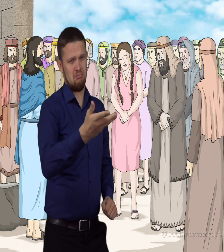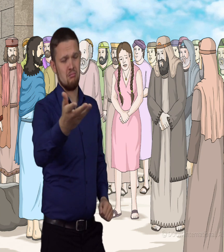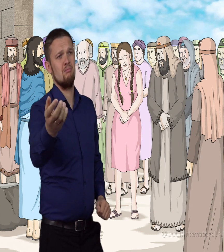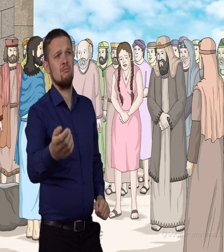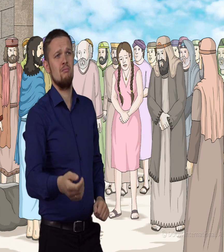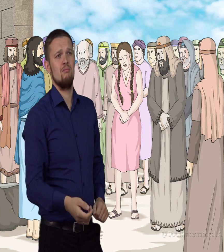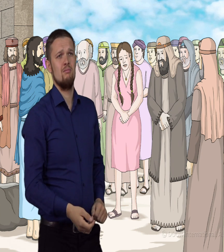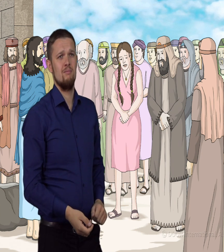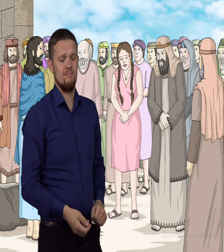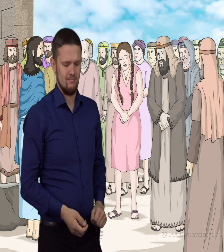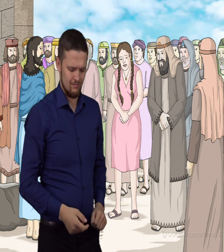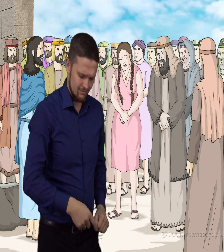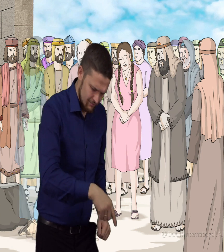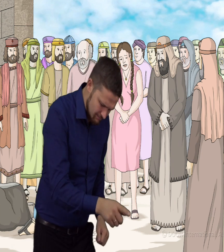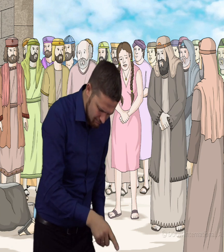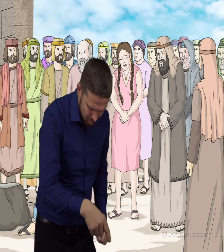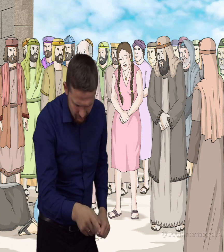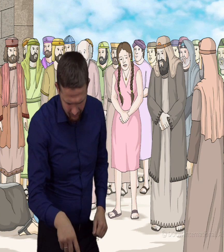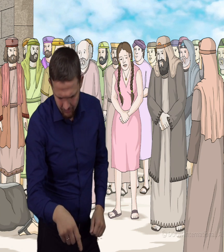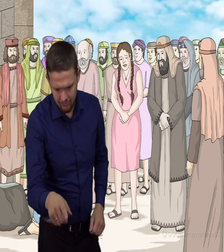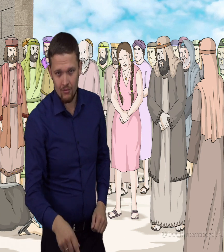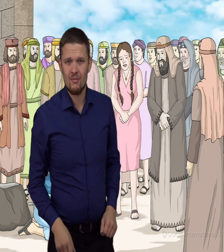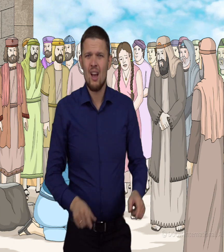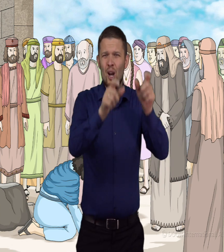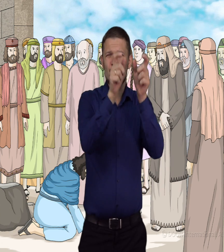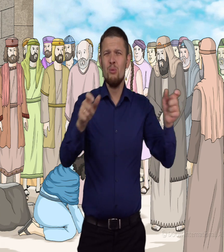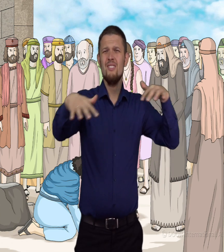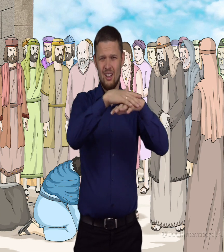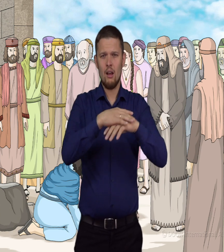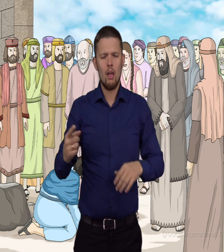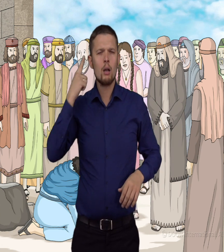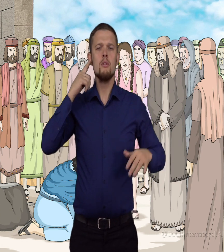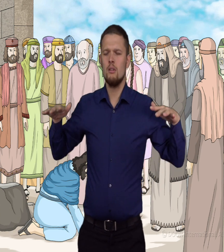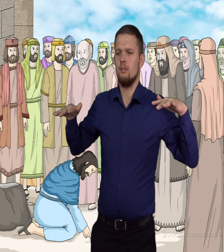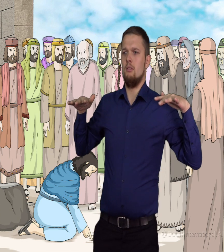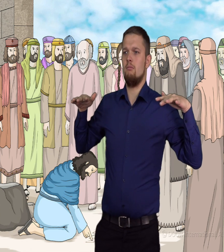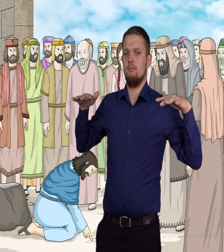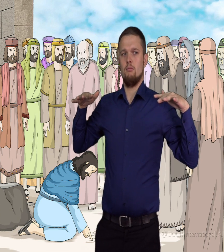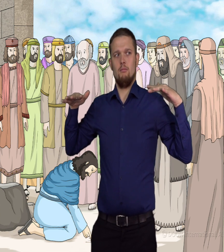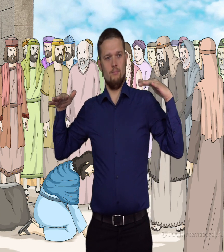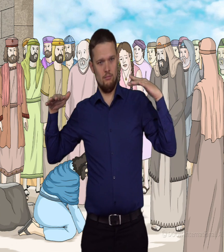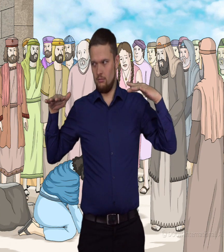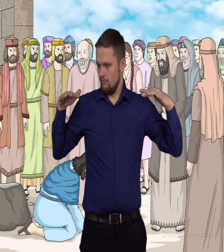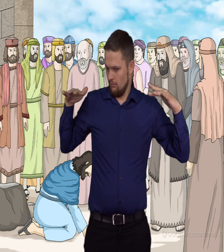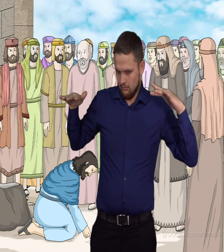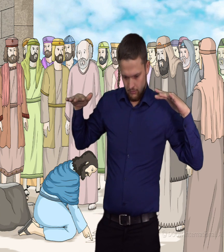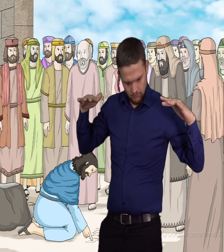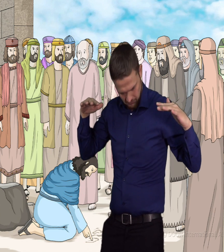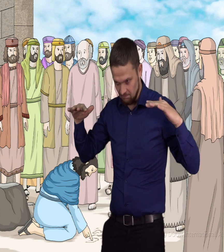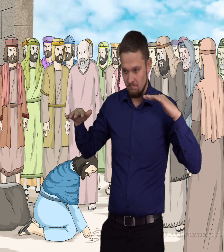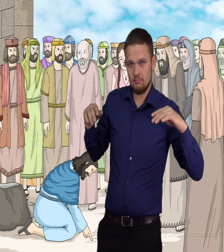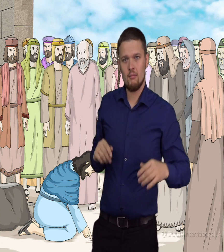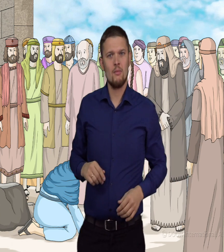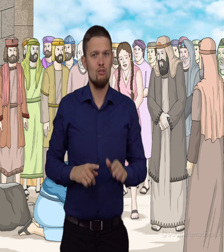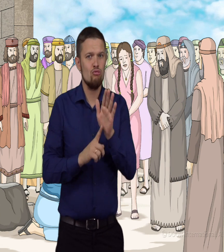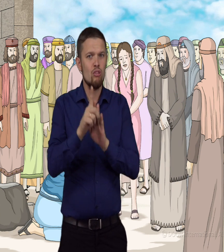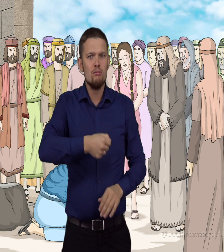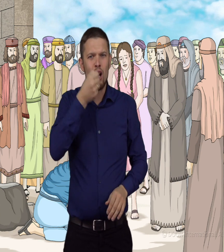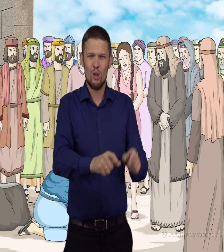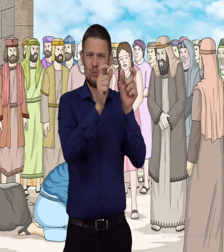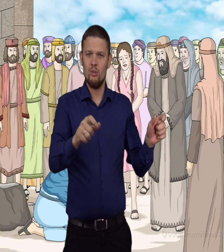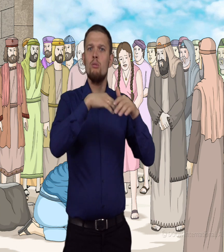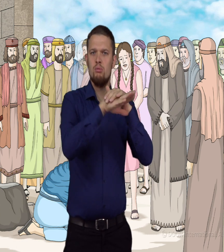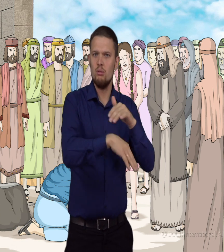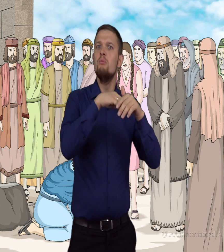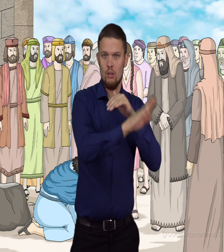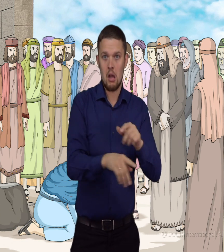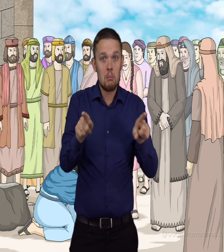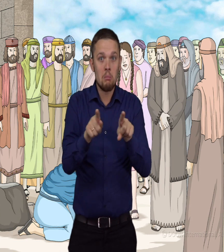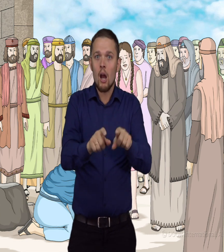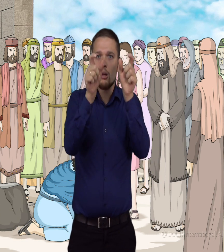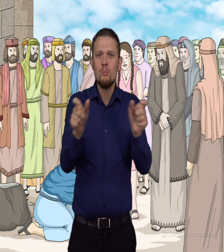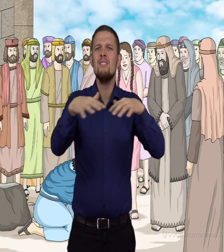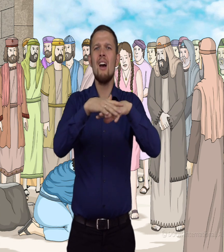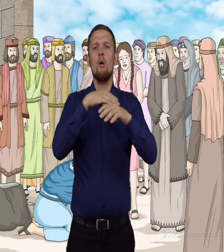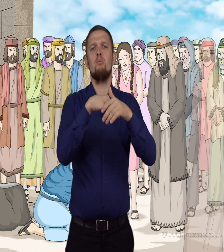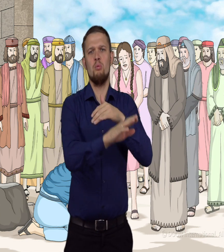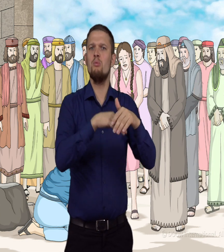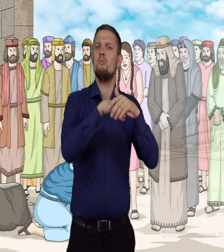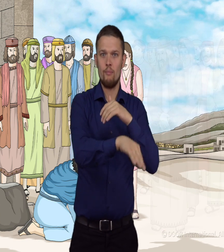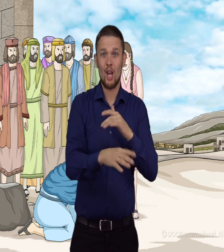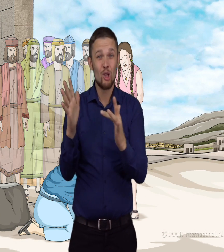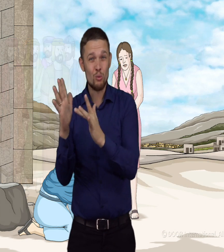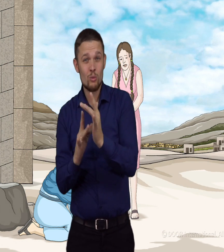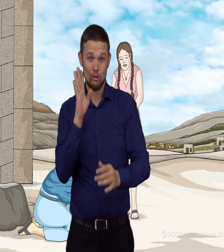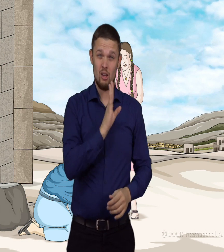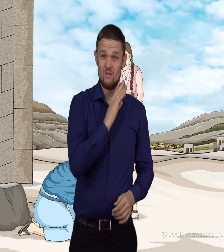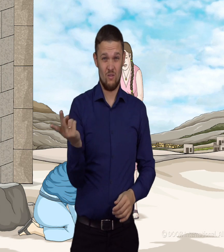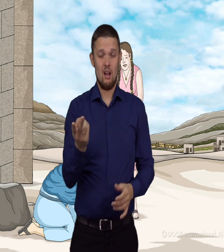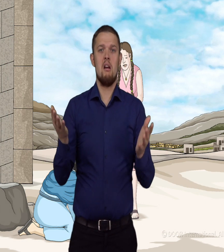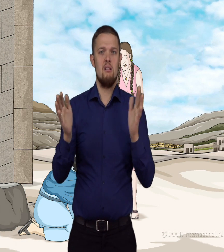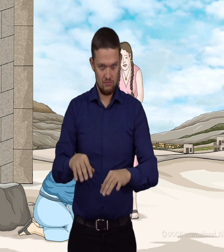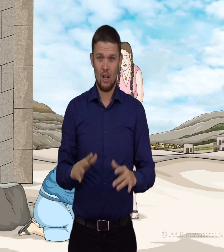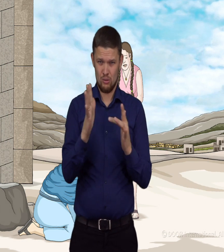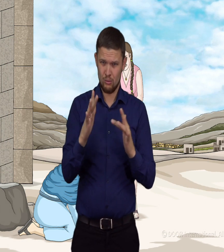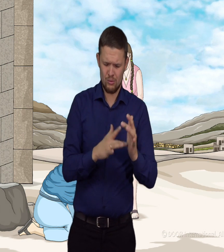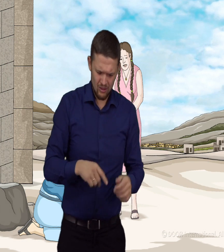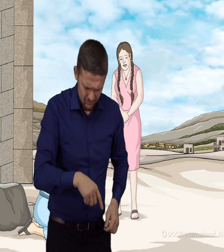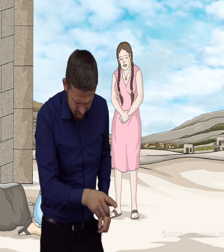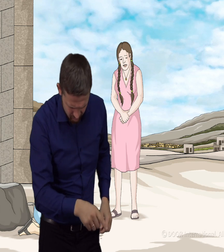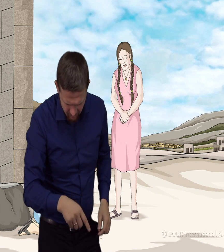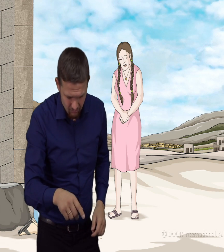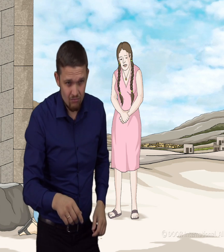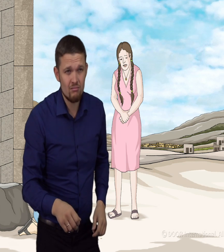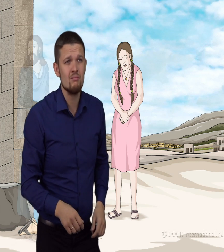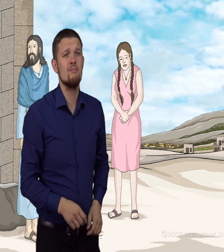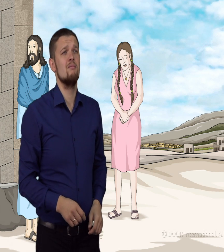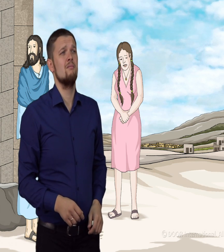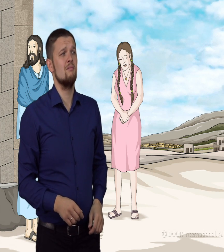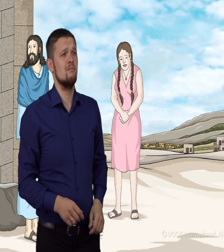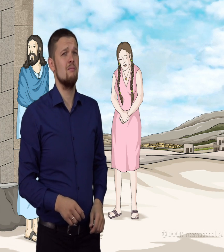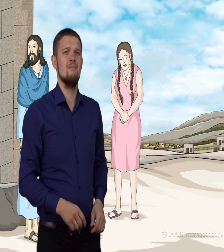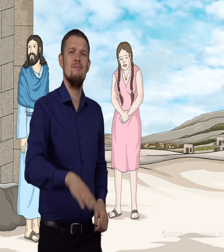And again He bent down and wrote on the ground. When they heard this, they began to go away one by one, beginning with the older ones, until only Jesus was left, with the woman standing there.